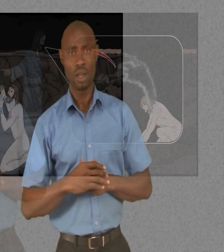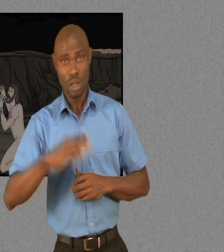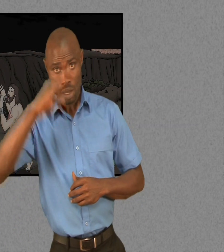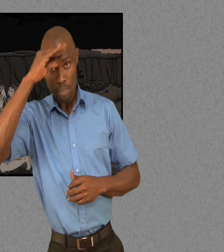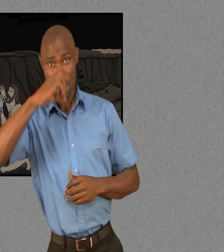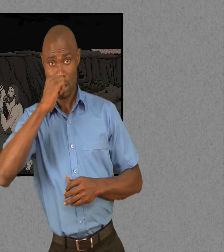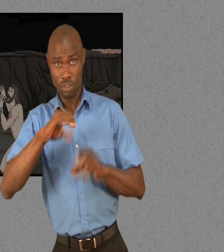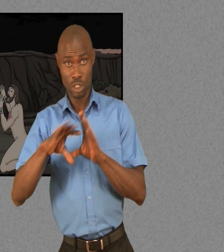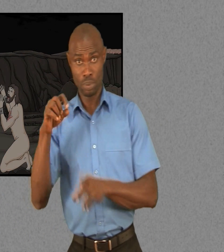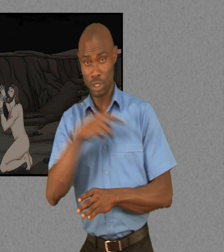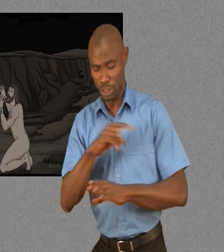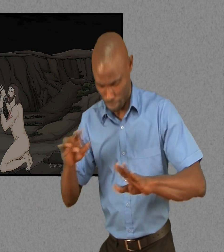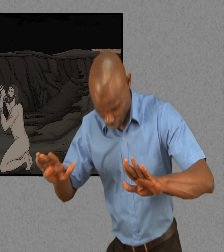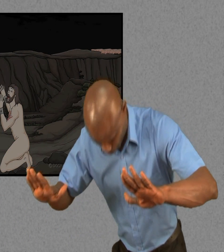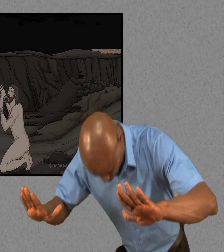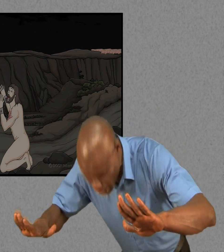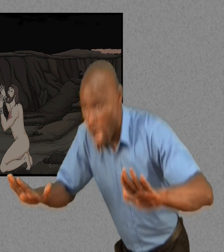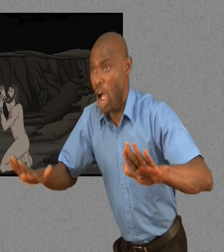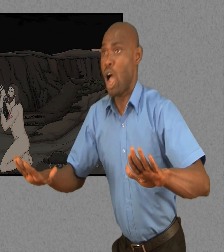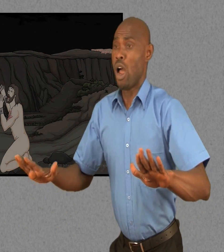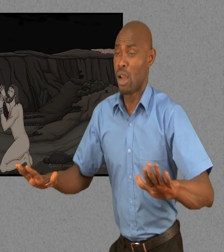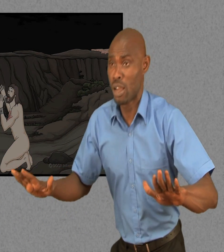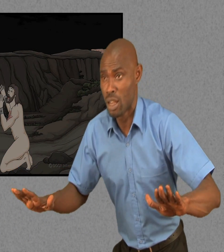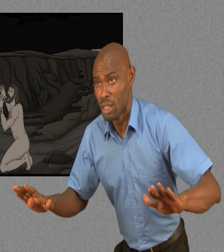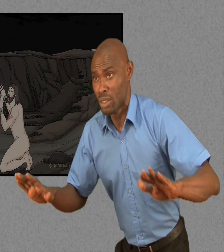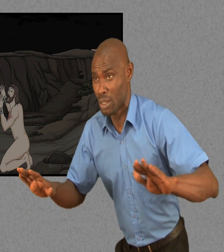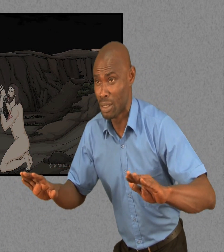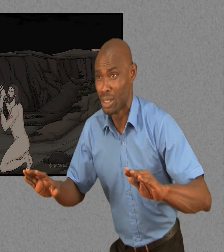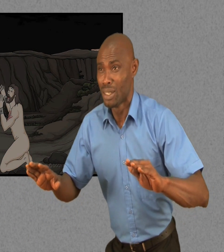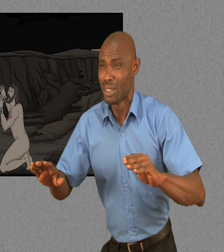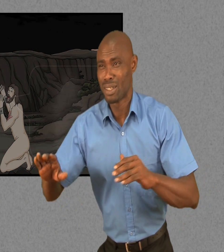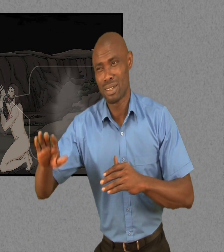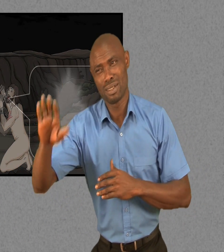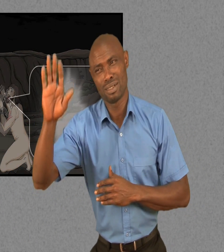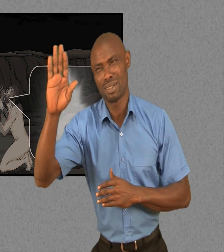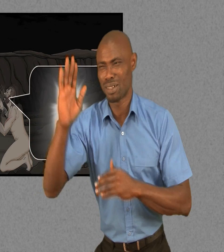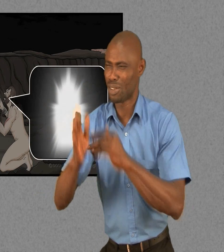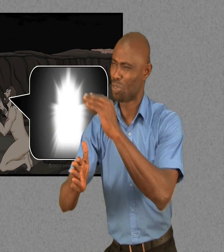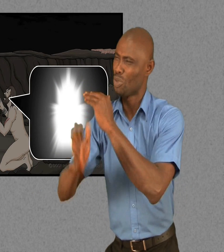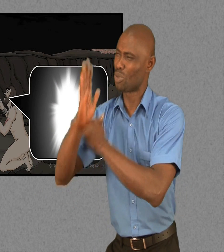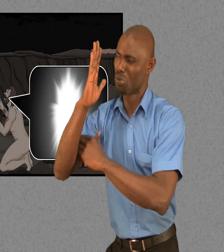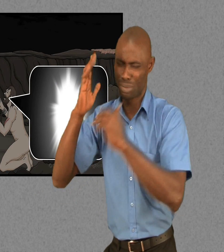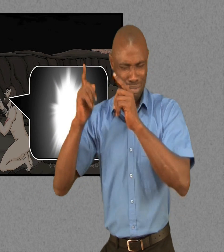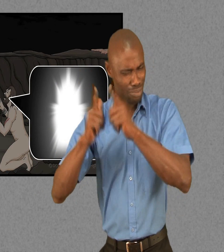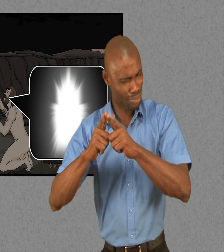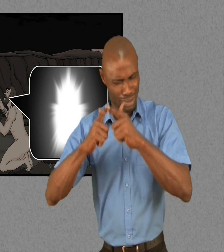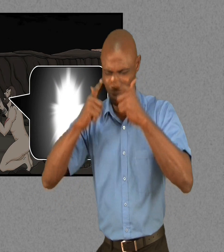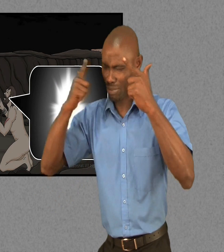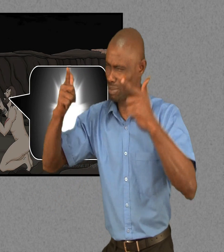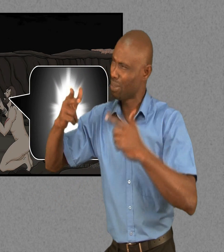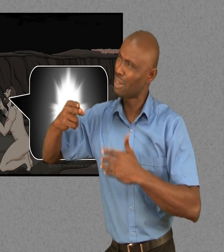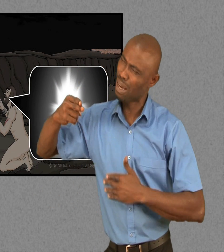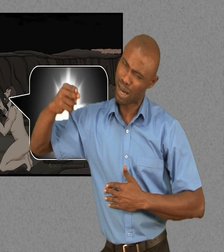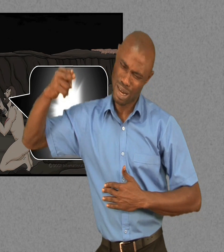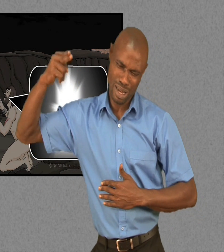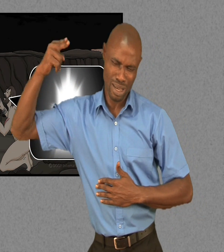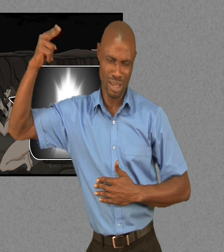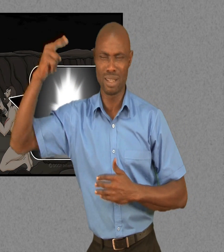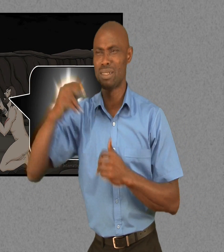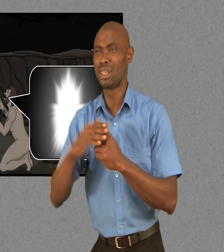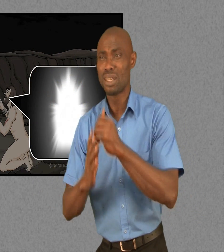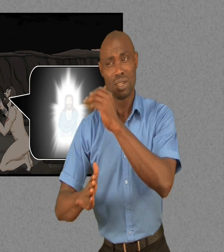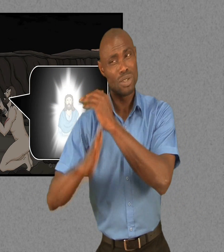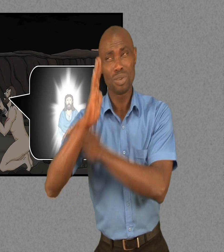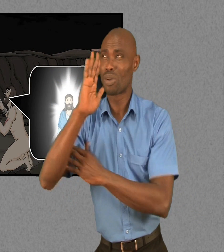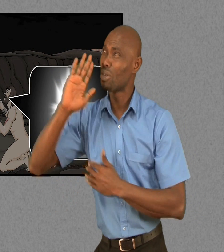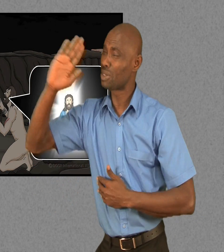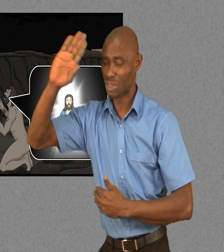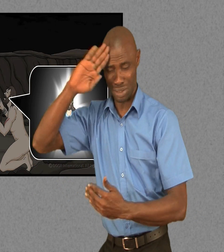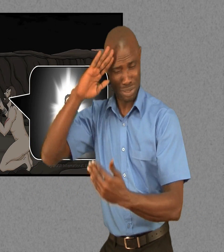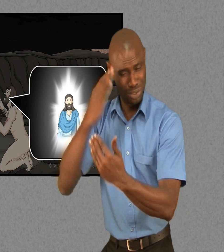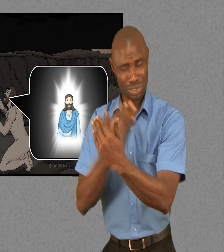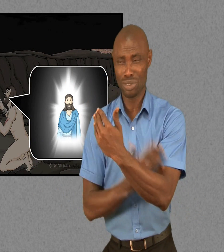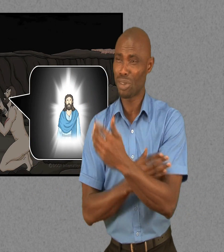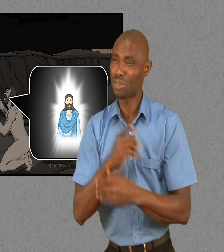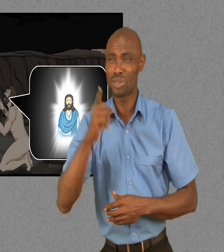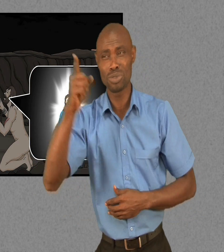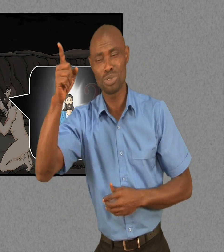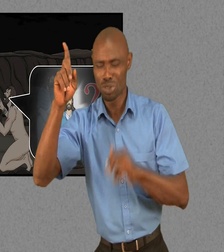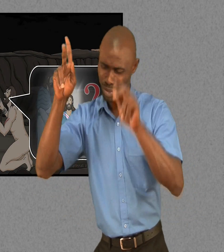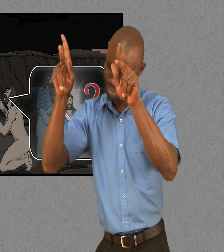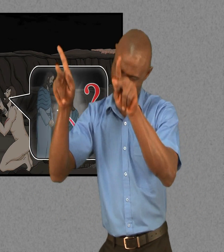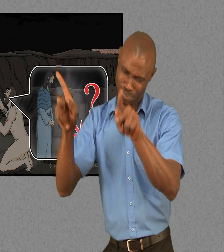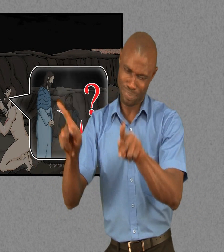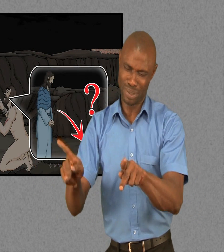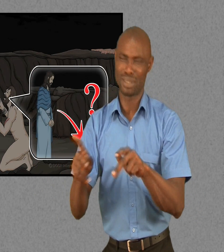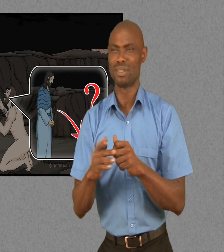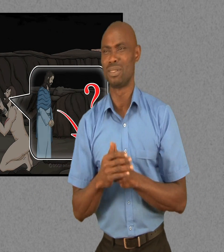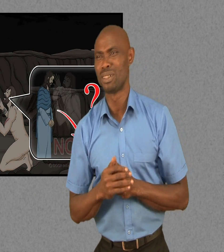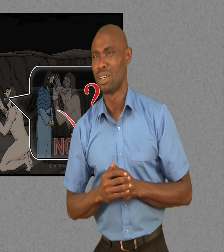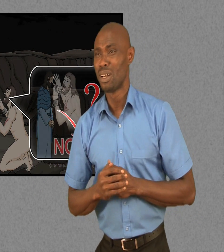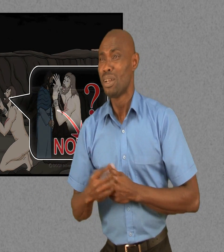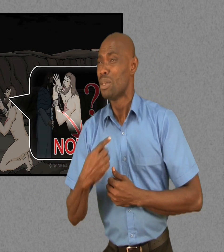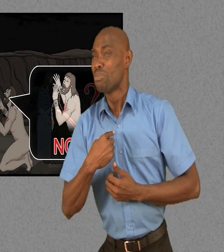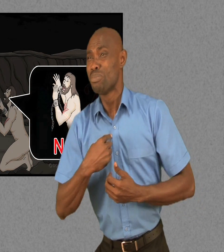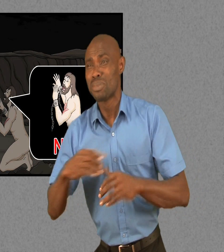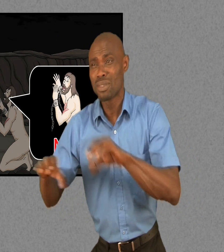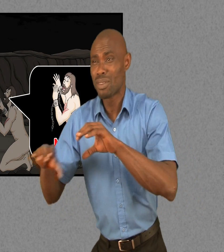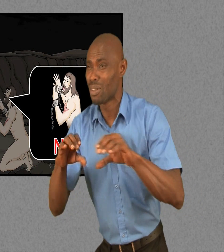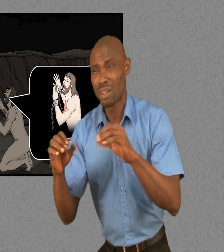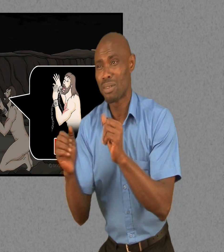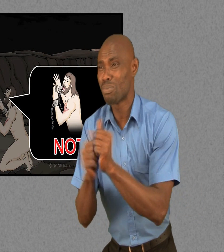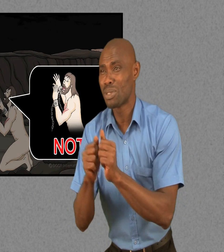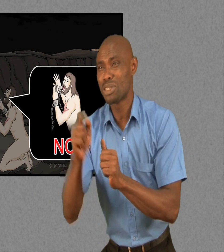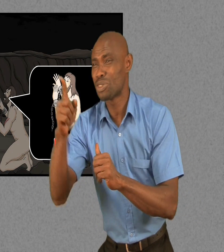And he shouted in a loud voice, “What do You want with me, Jesus, Son of the Most High God?